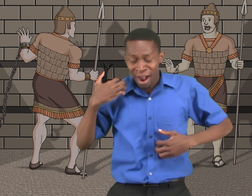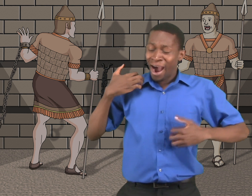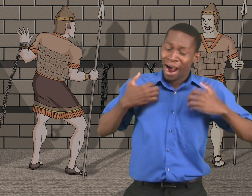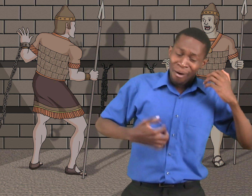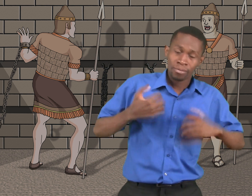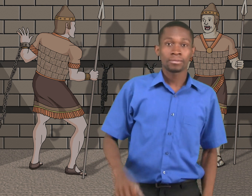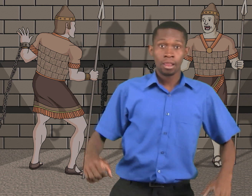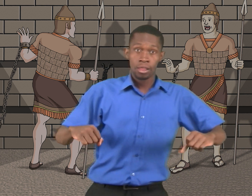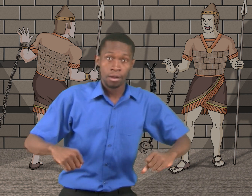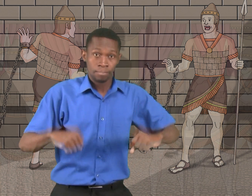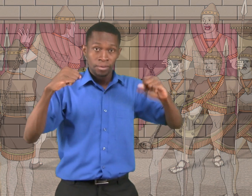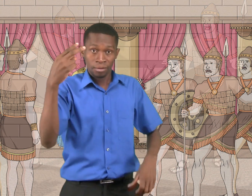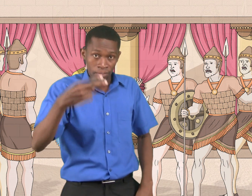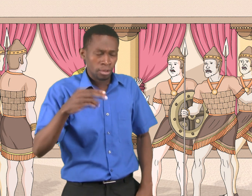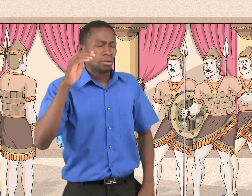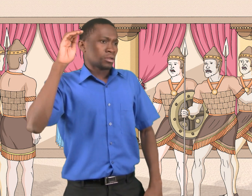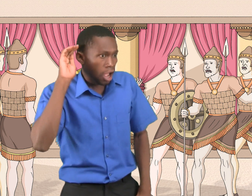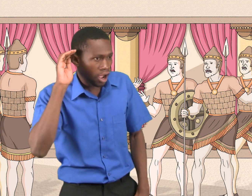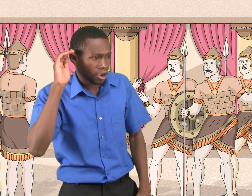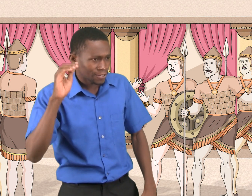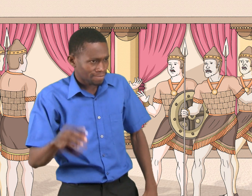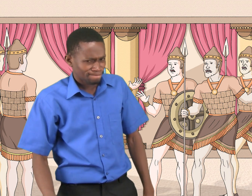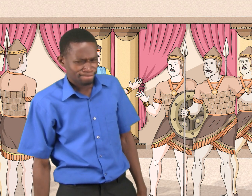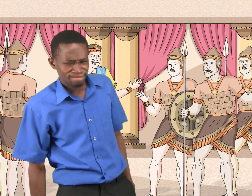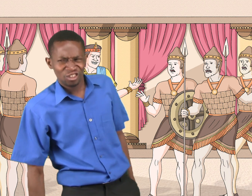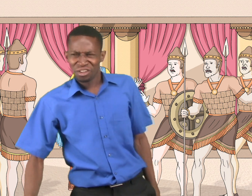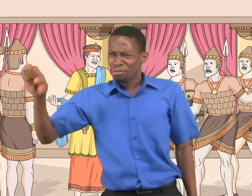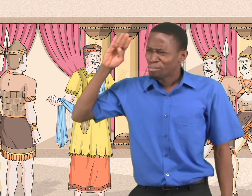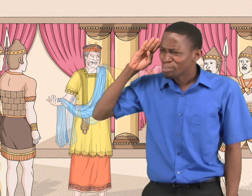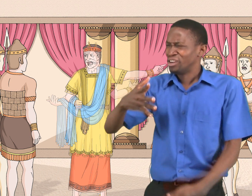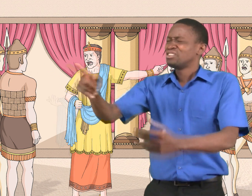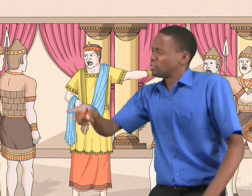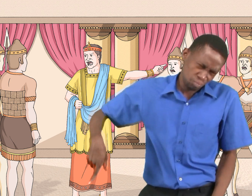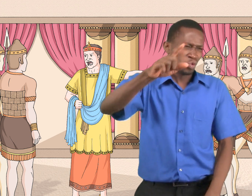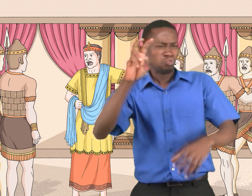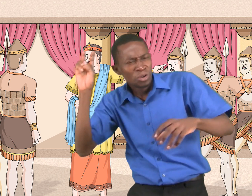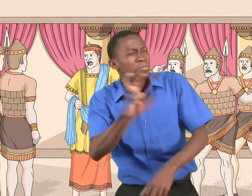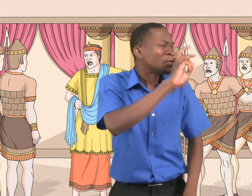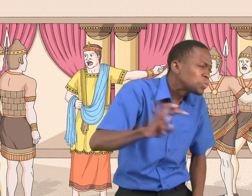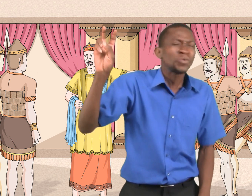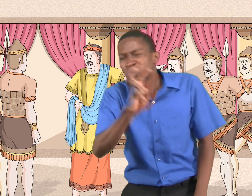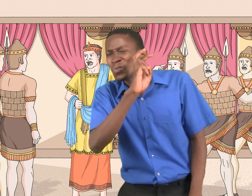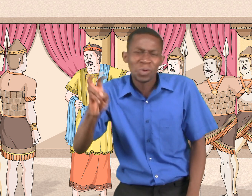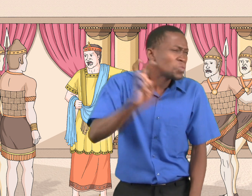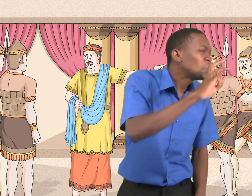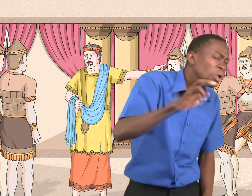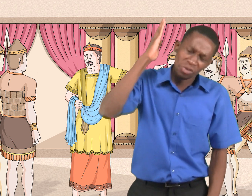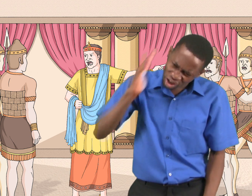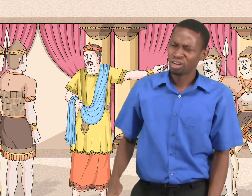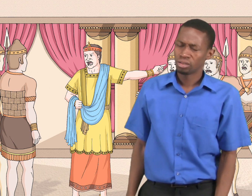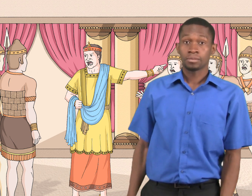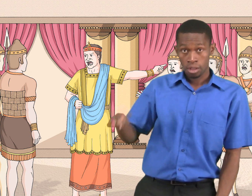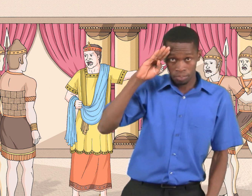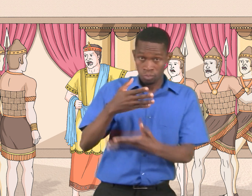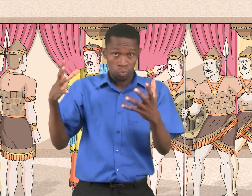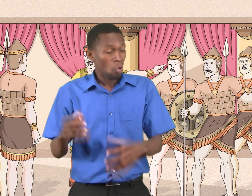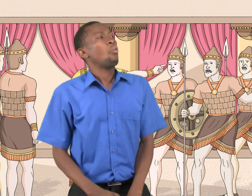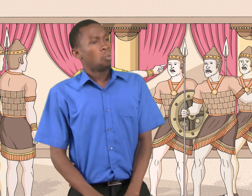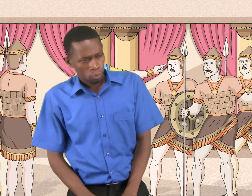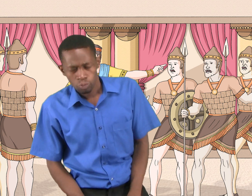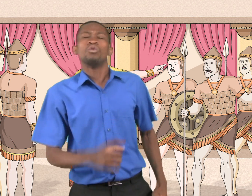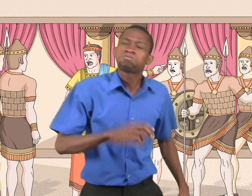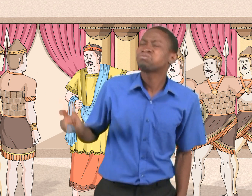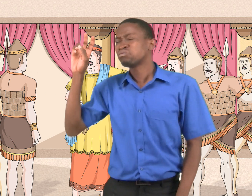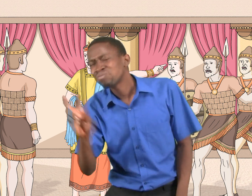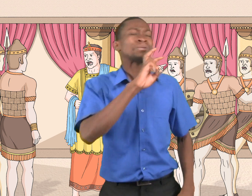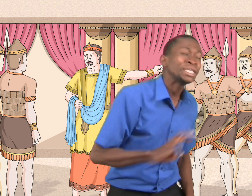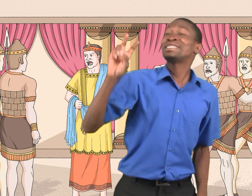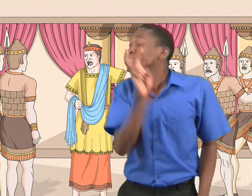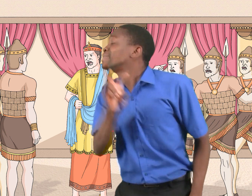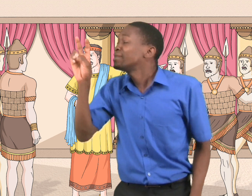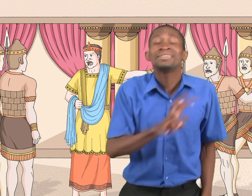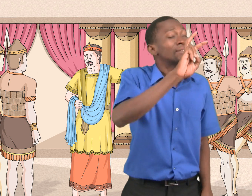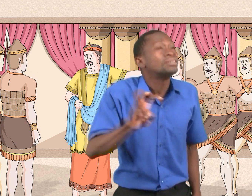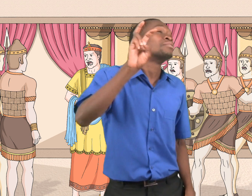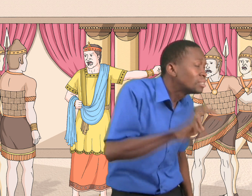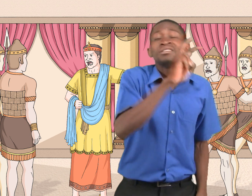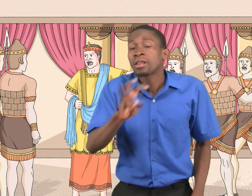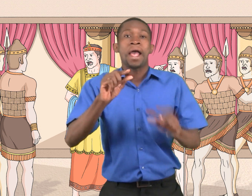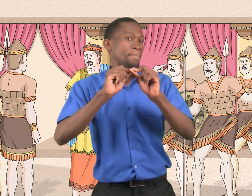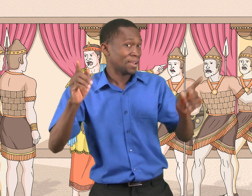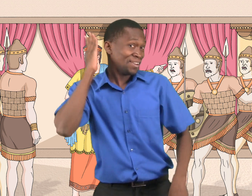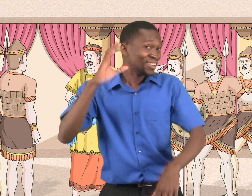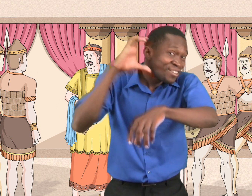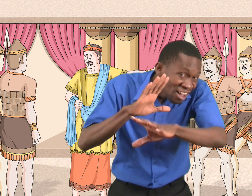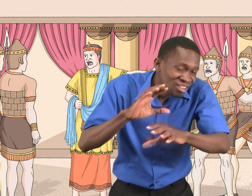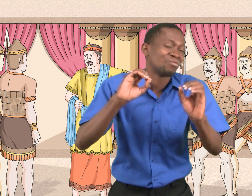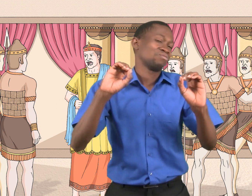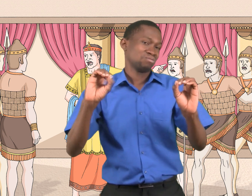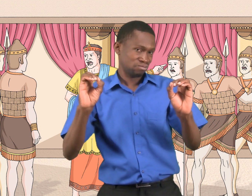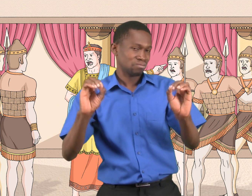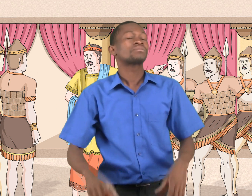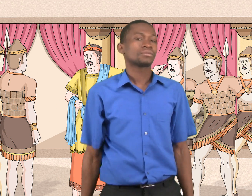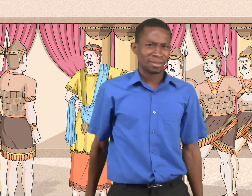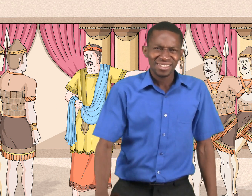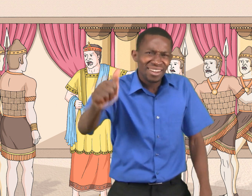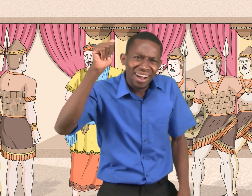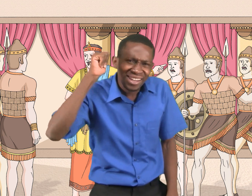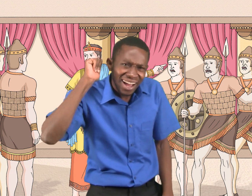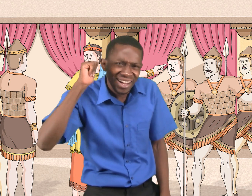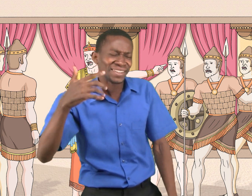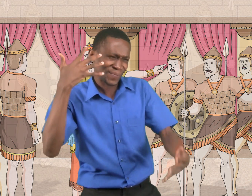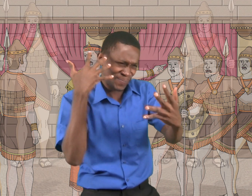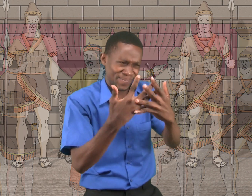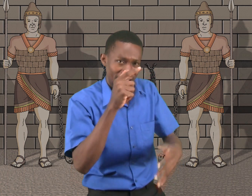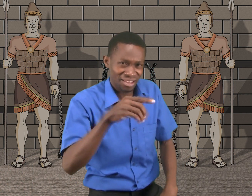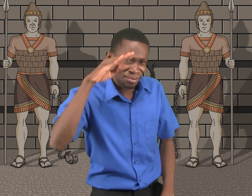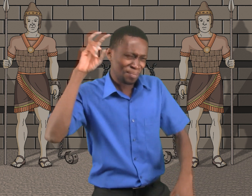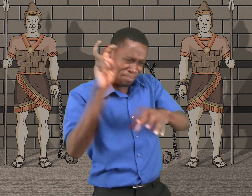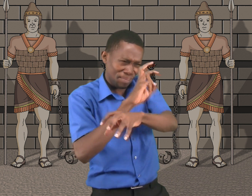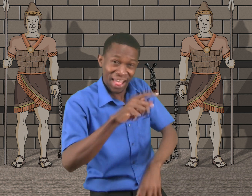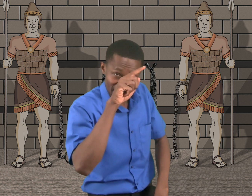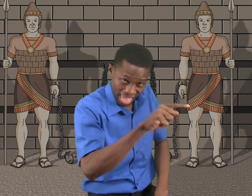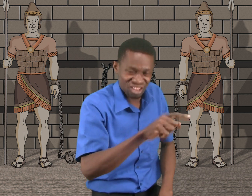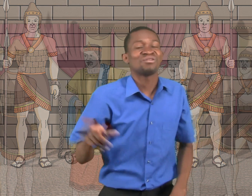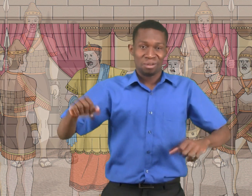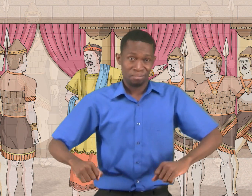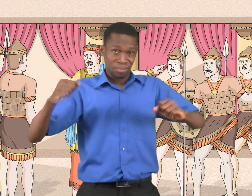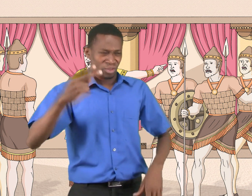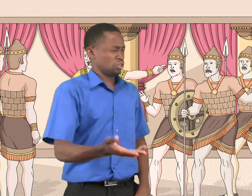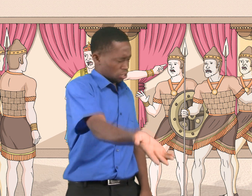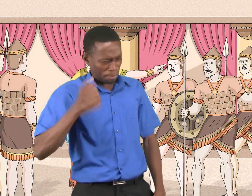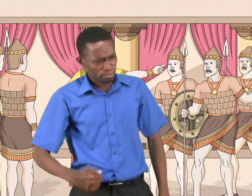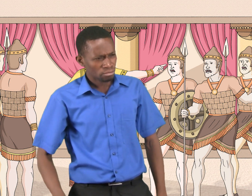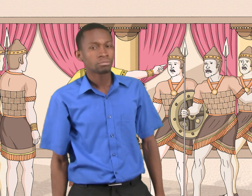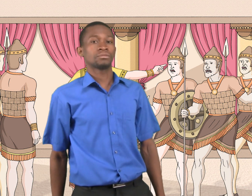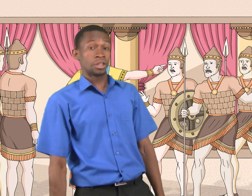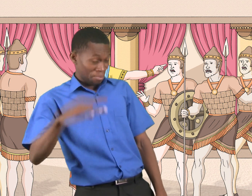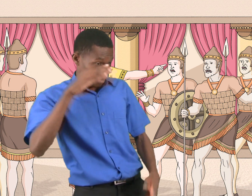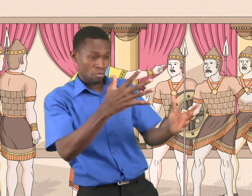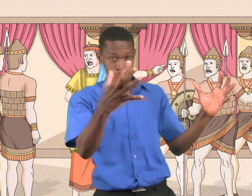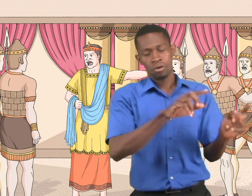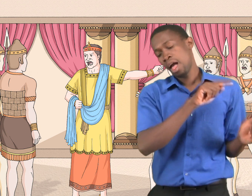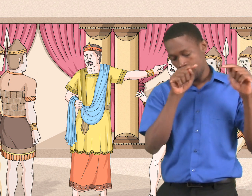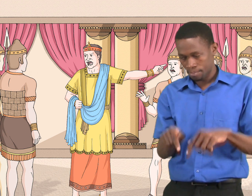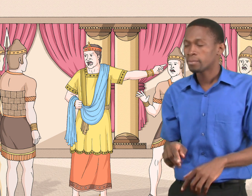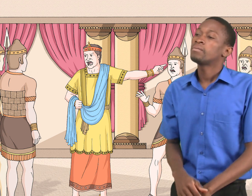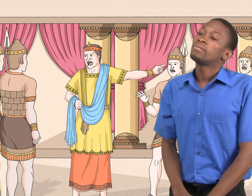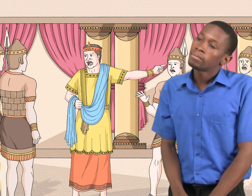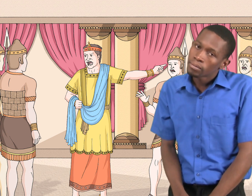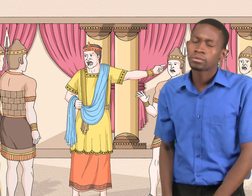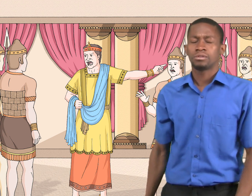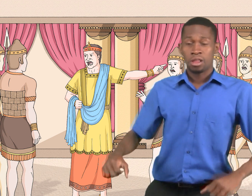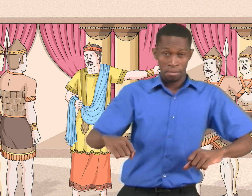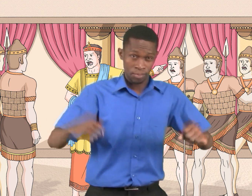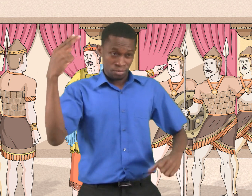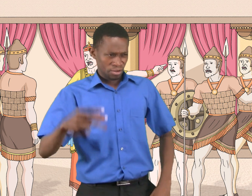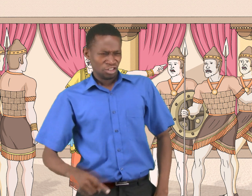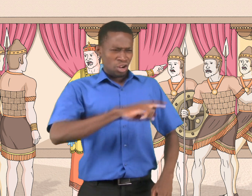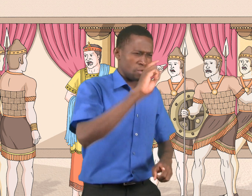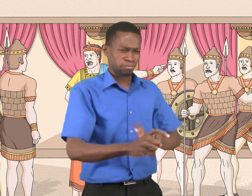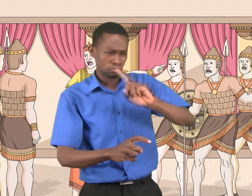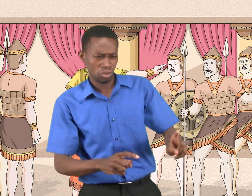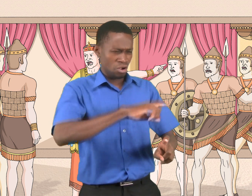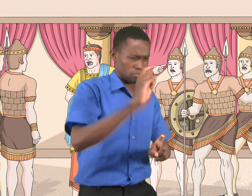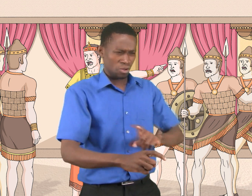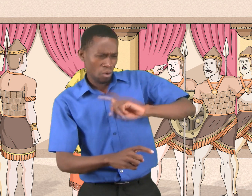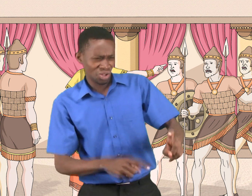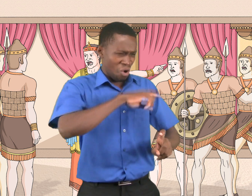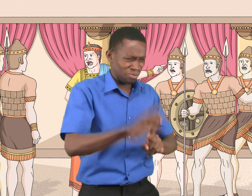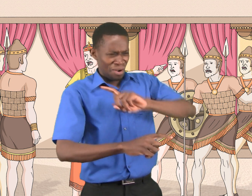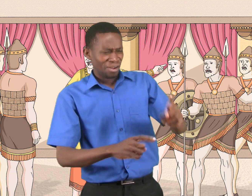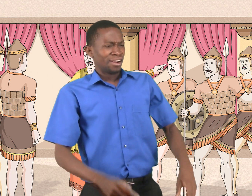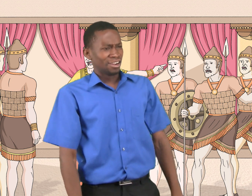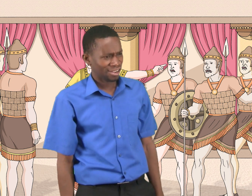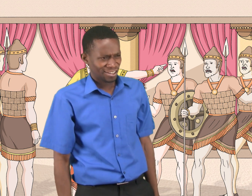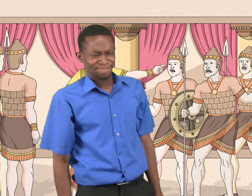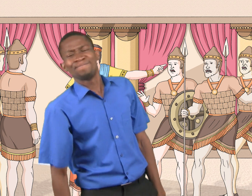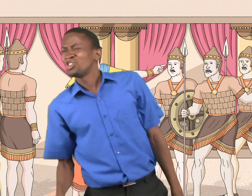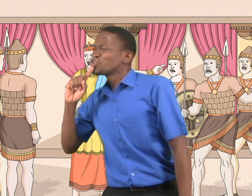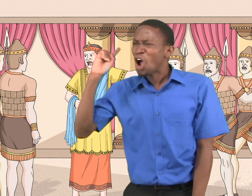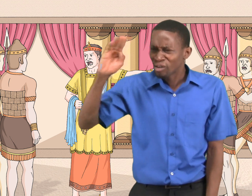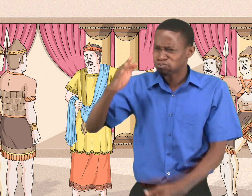After Herod had searched for him unsuccessfully, he examined the guards and ordered that they be executed.